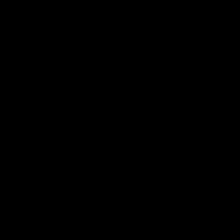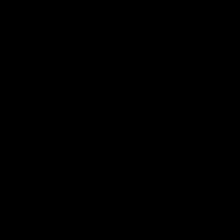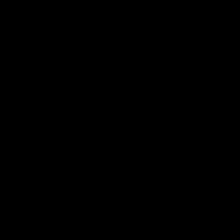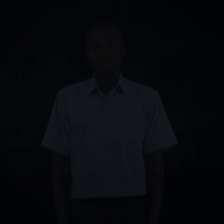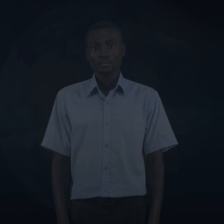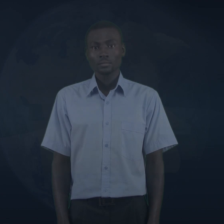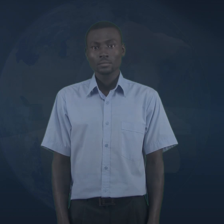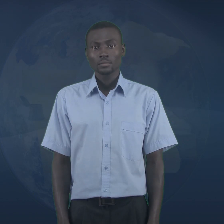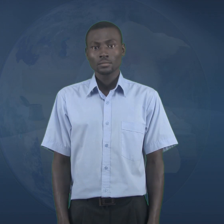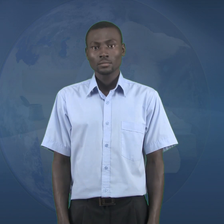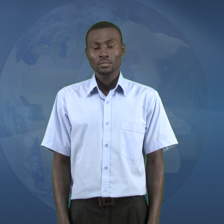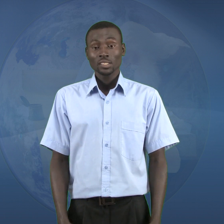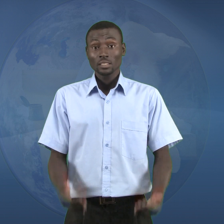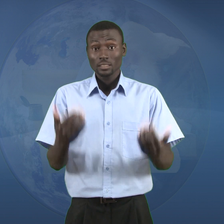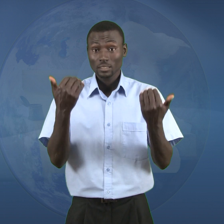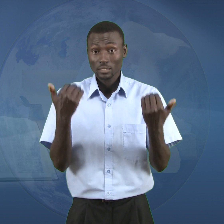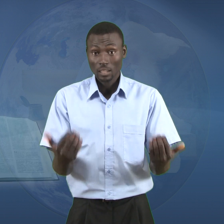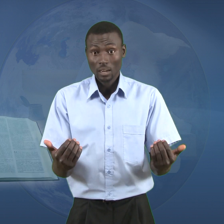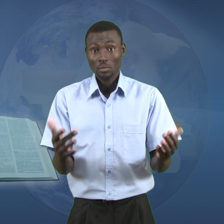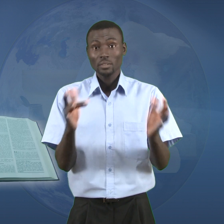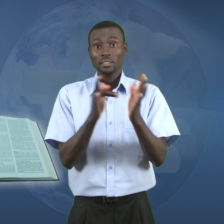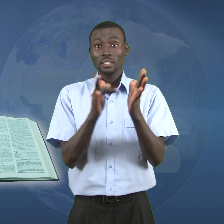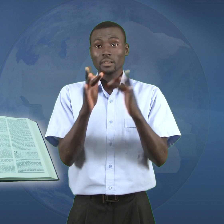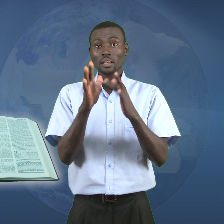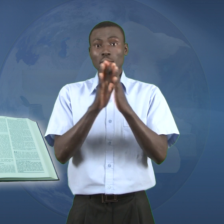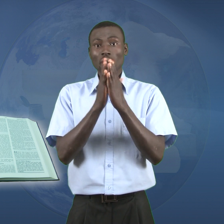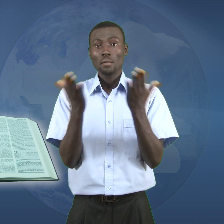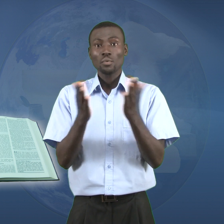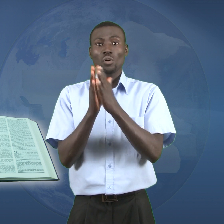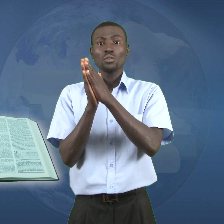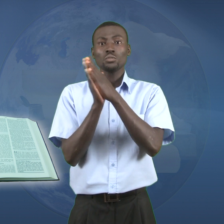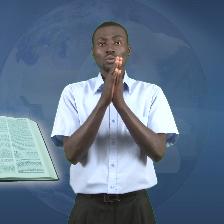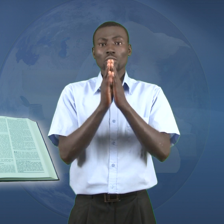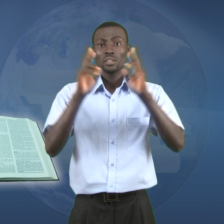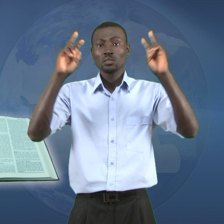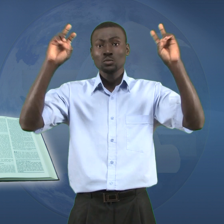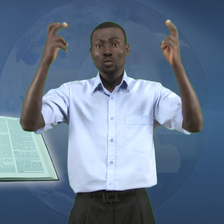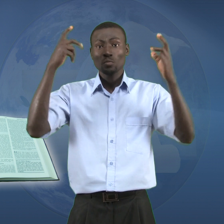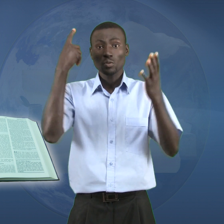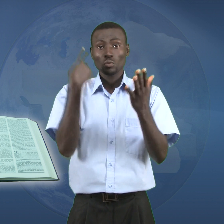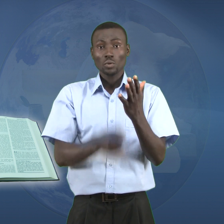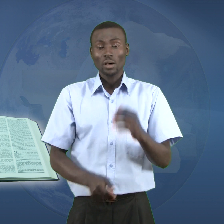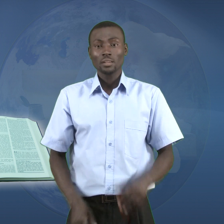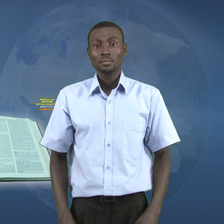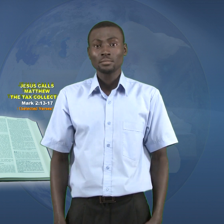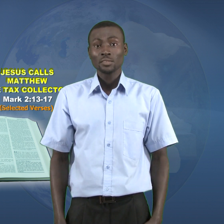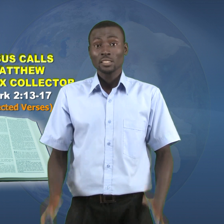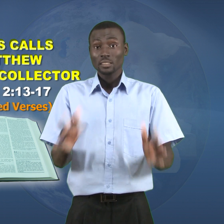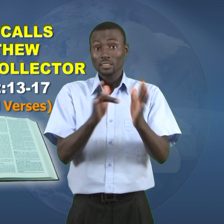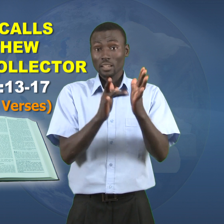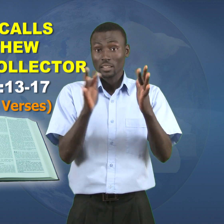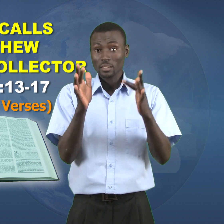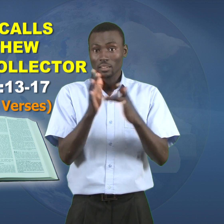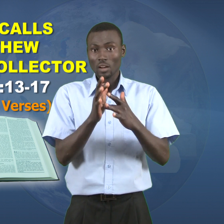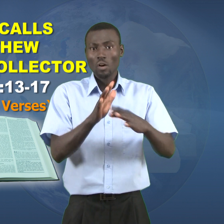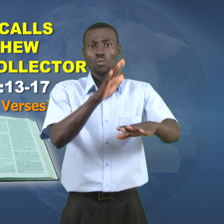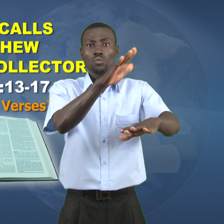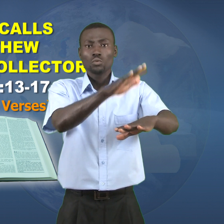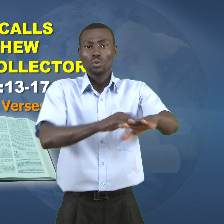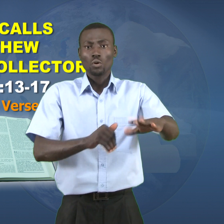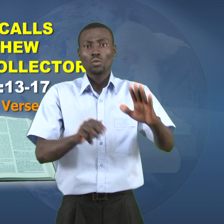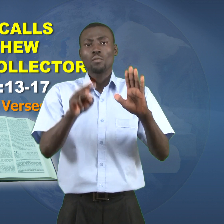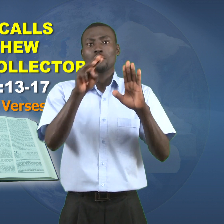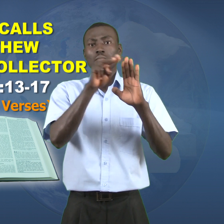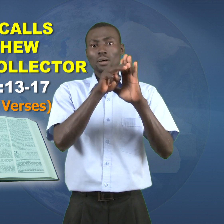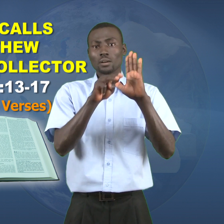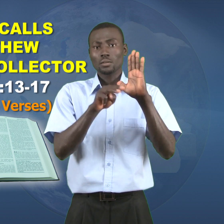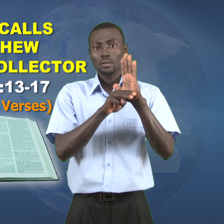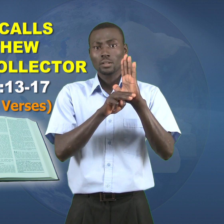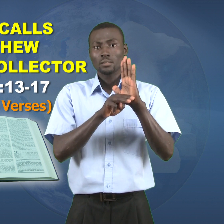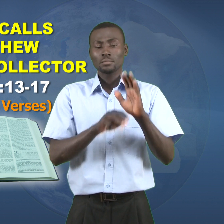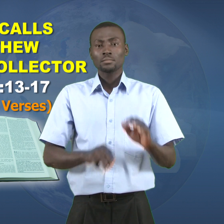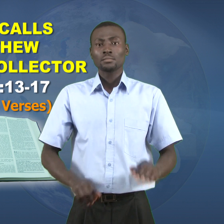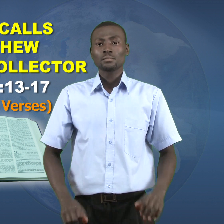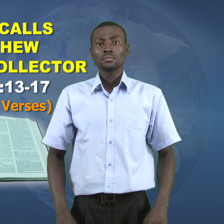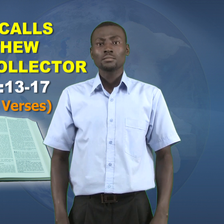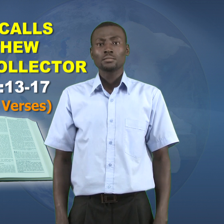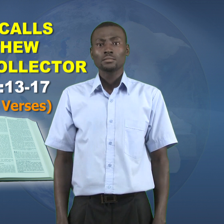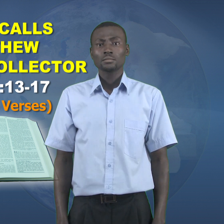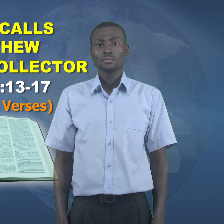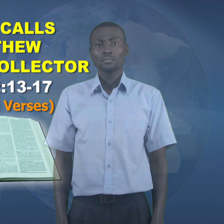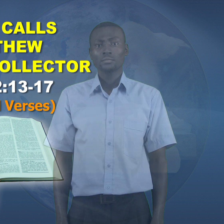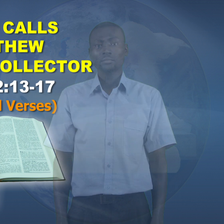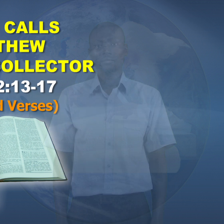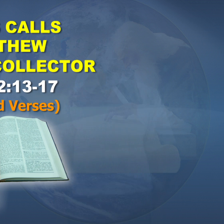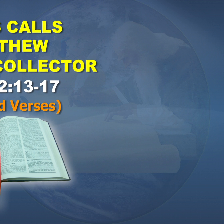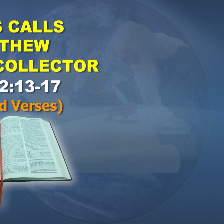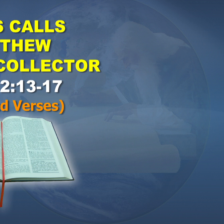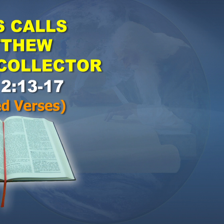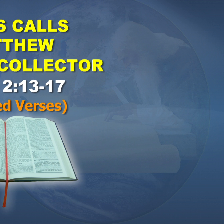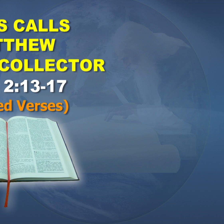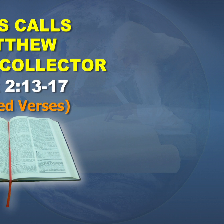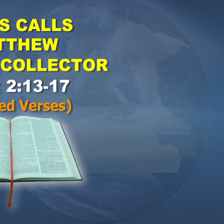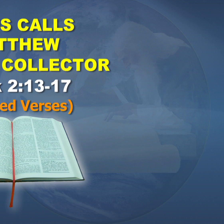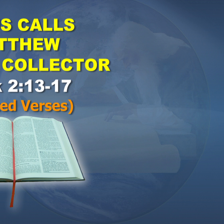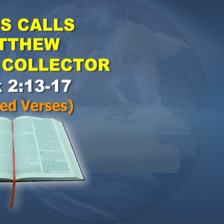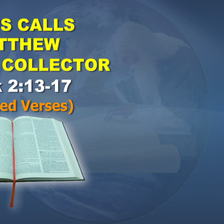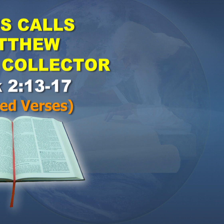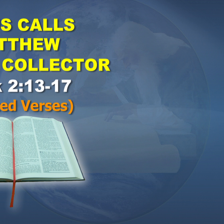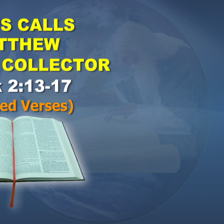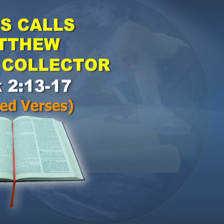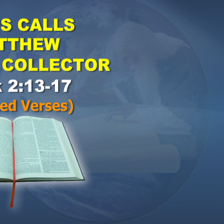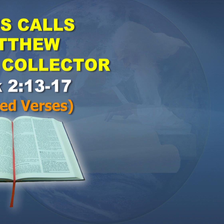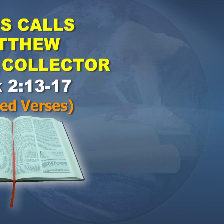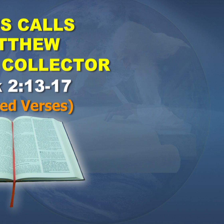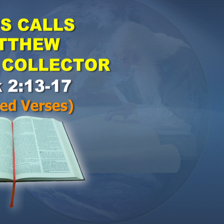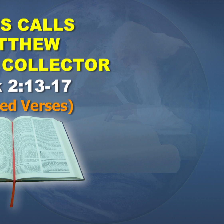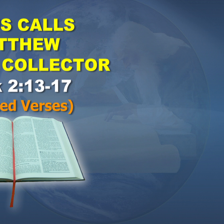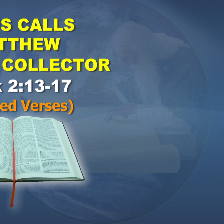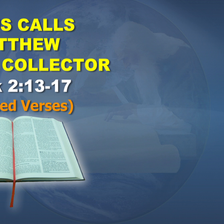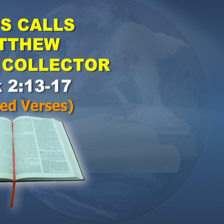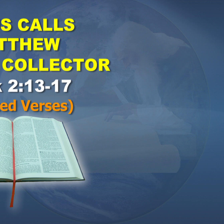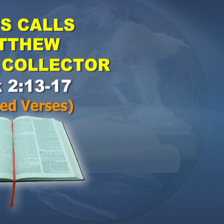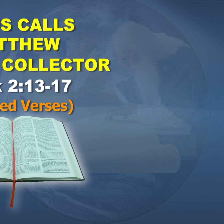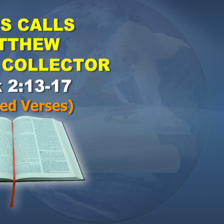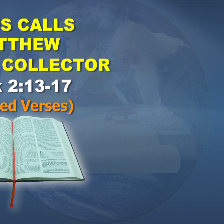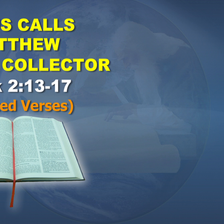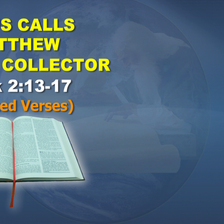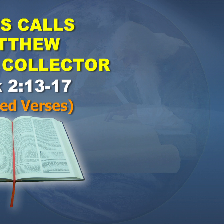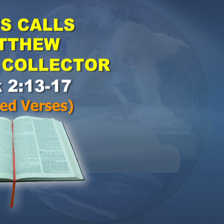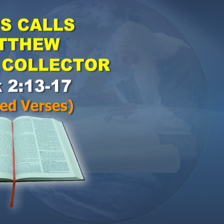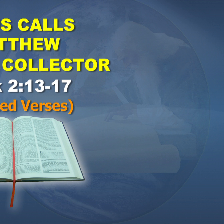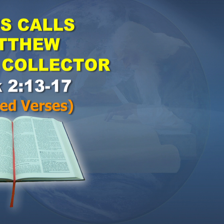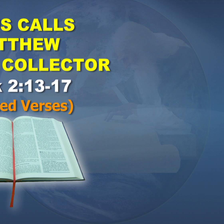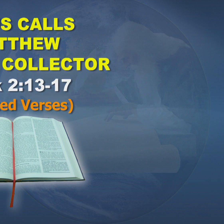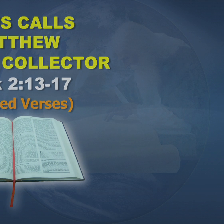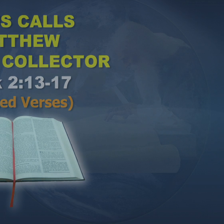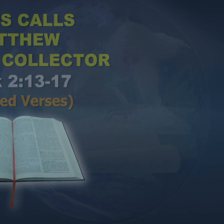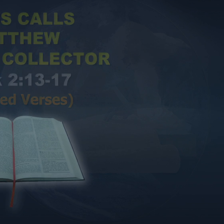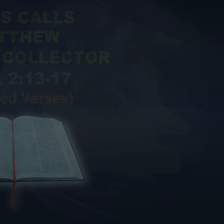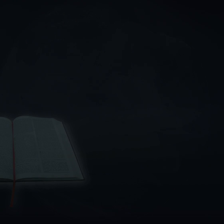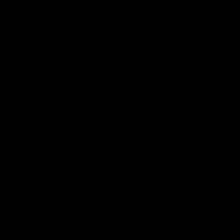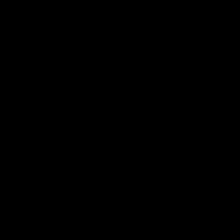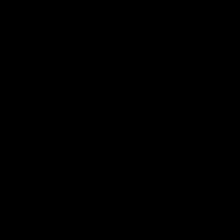Jesus calls Matthew the tax collector